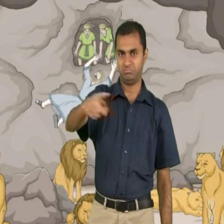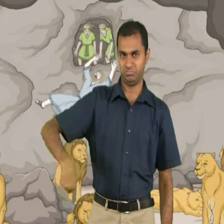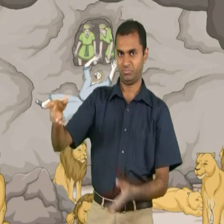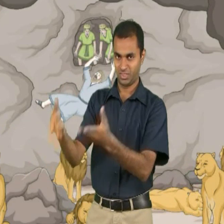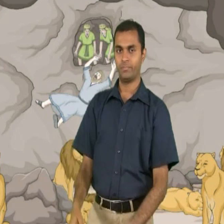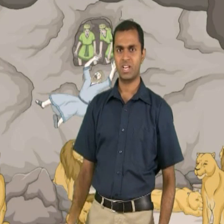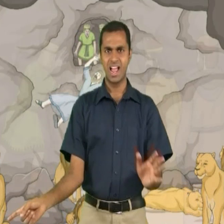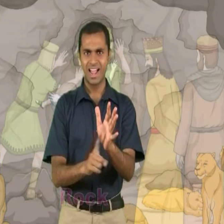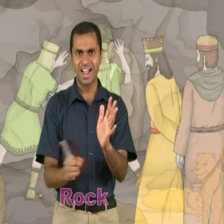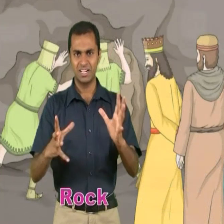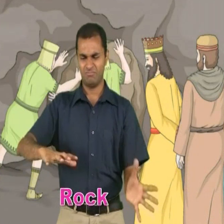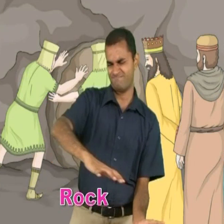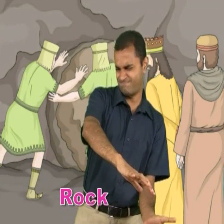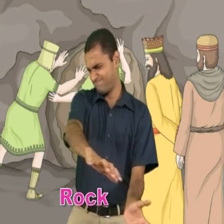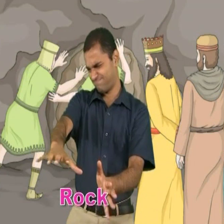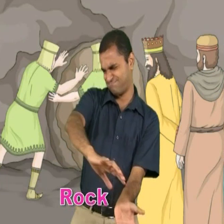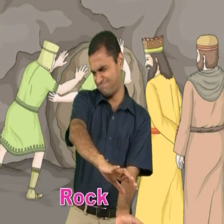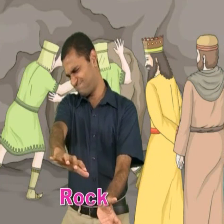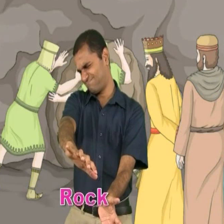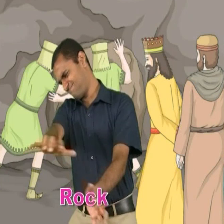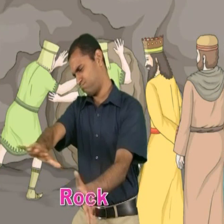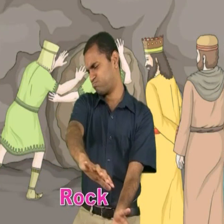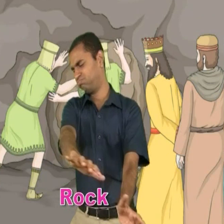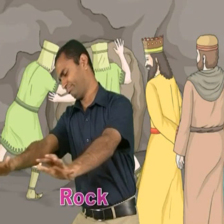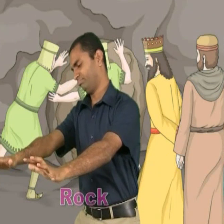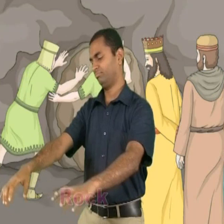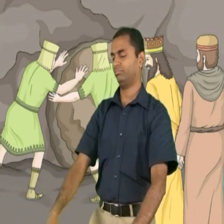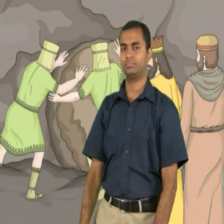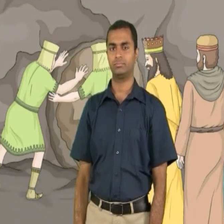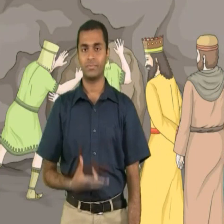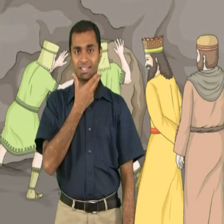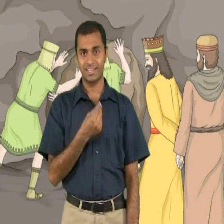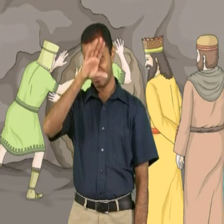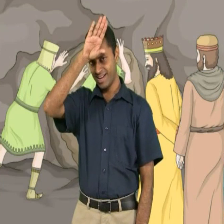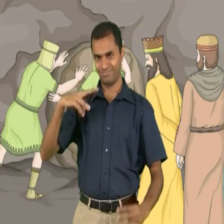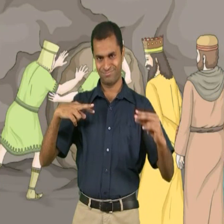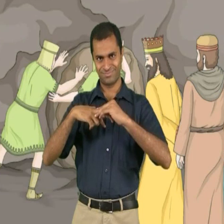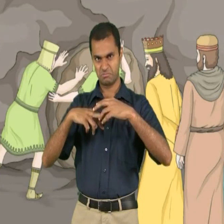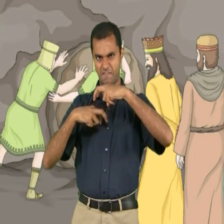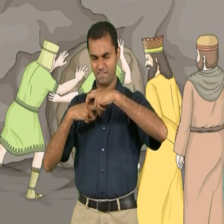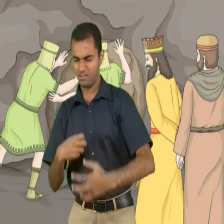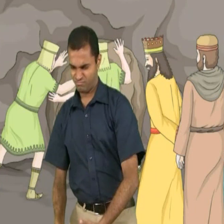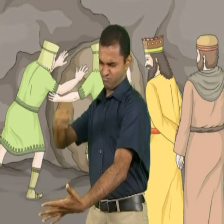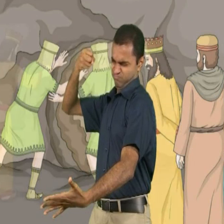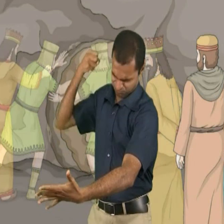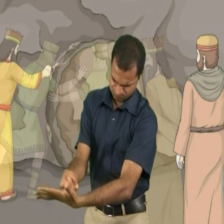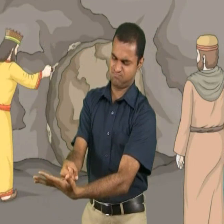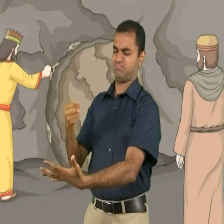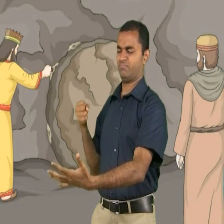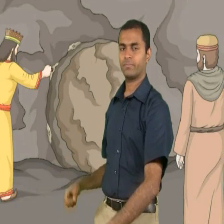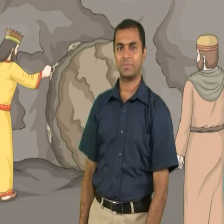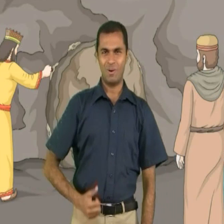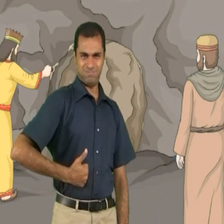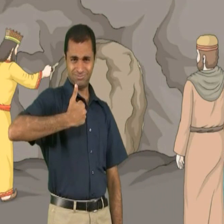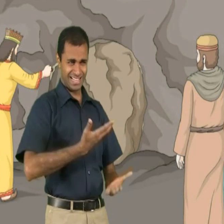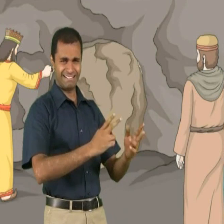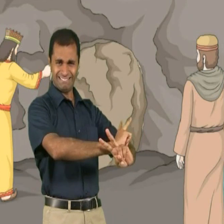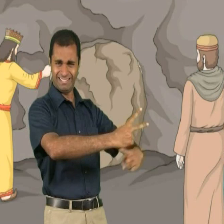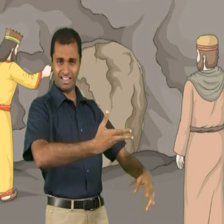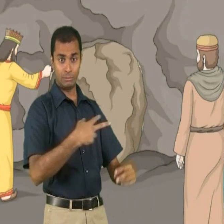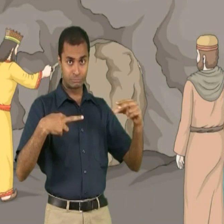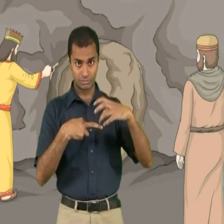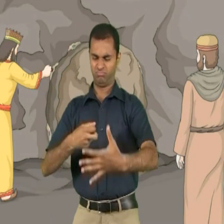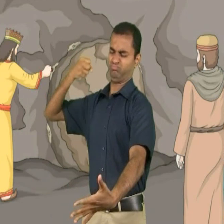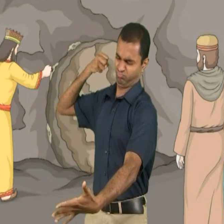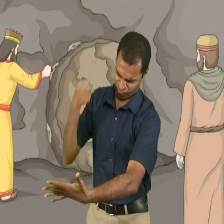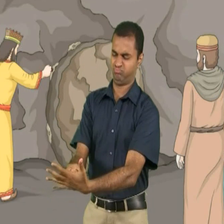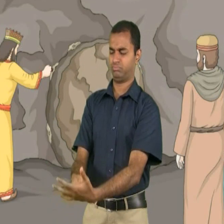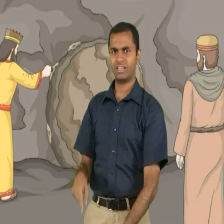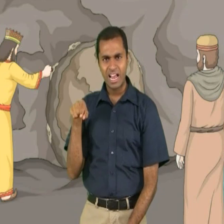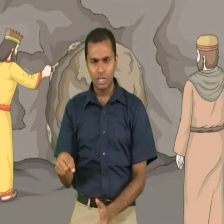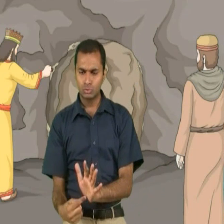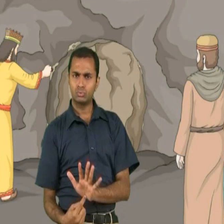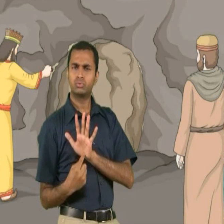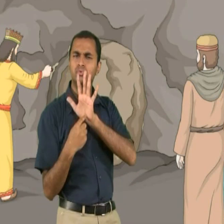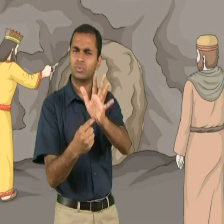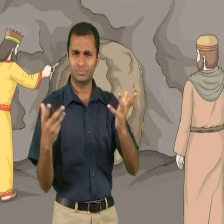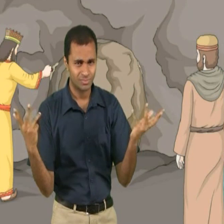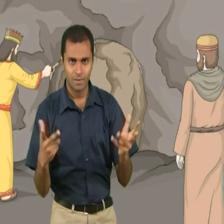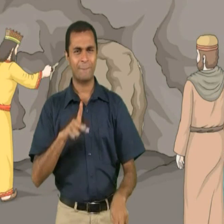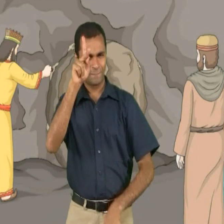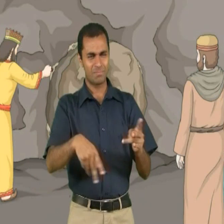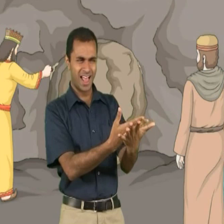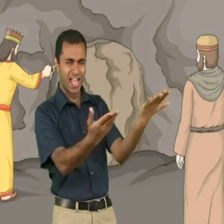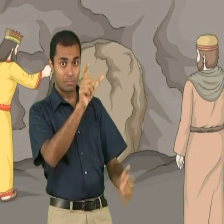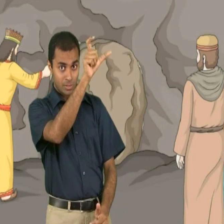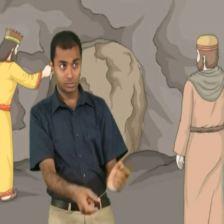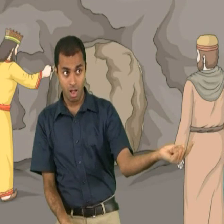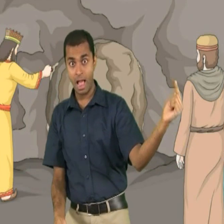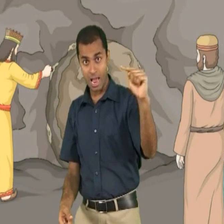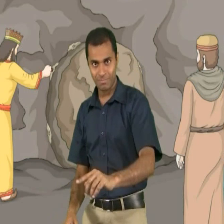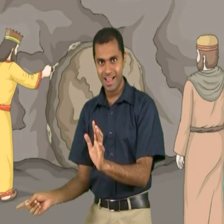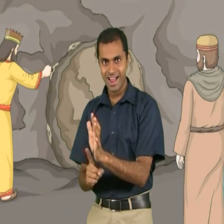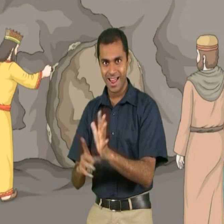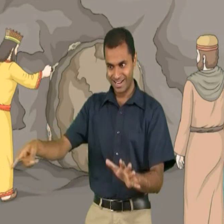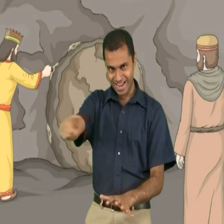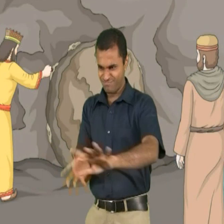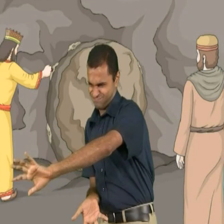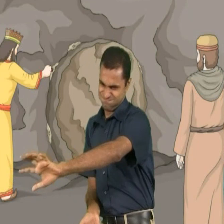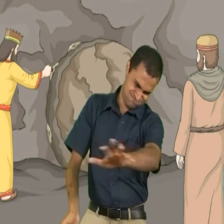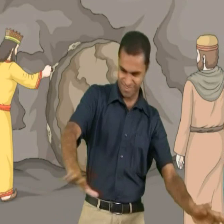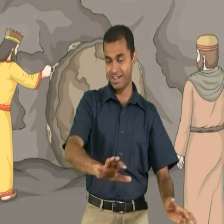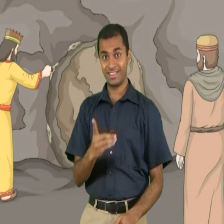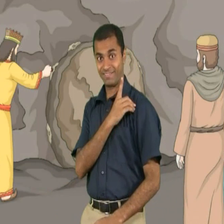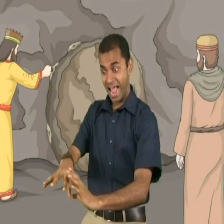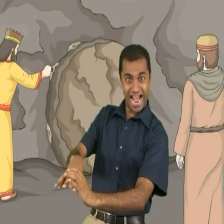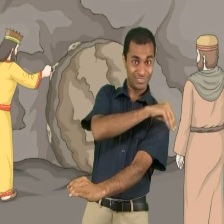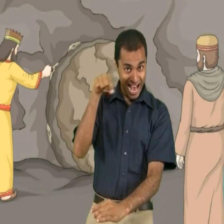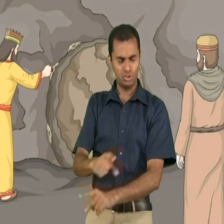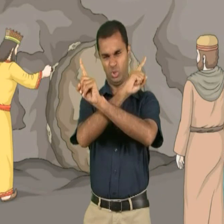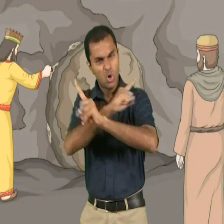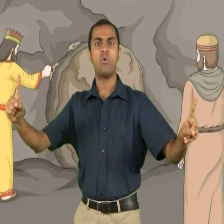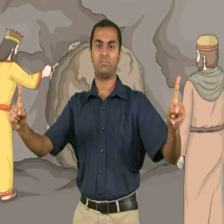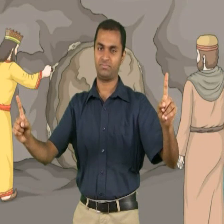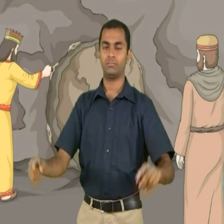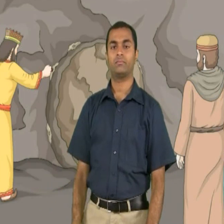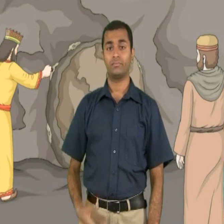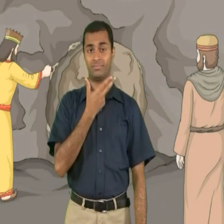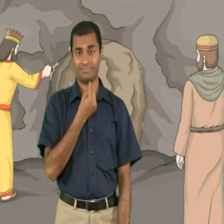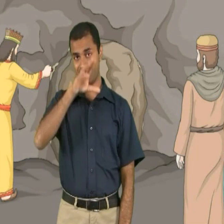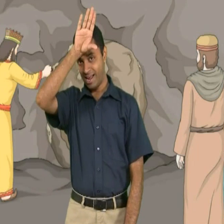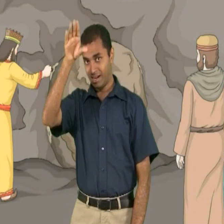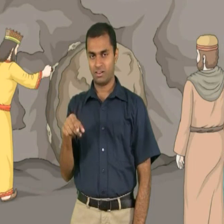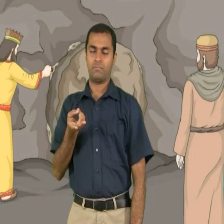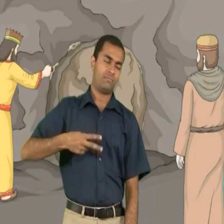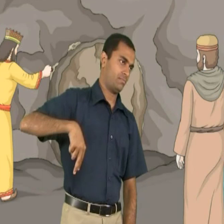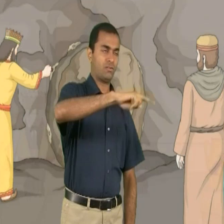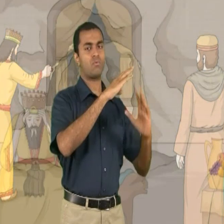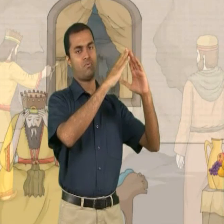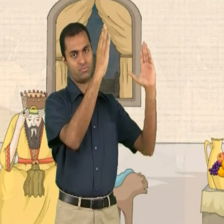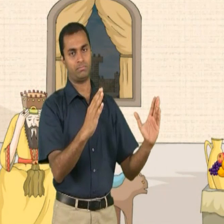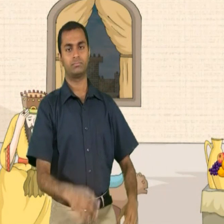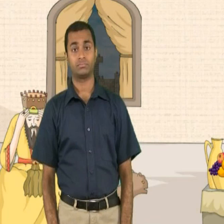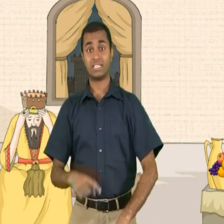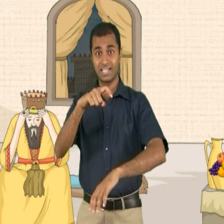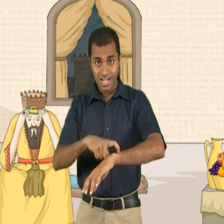A stone was brought and placed over the mouth of the den, and the king sealed it with his own signet ring and with the rings of his nobles, so that nothing concerning Daniel could be changed.